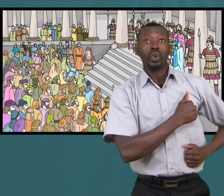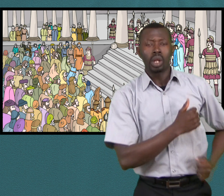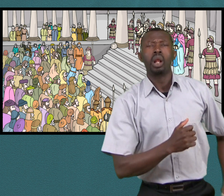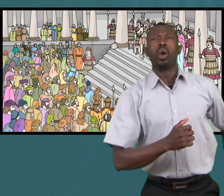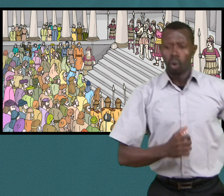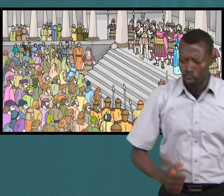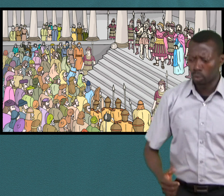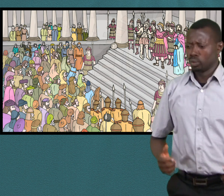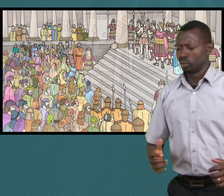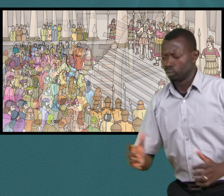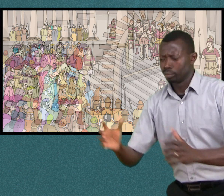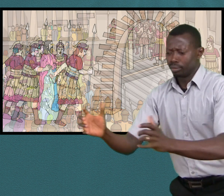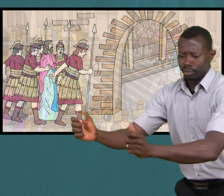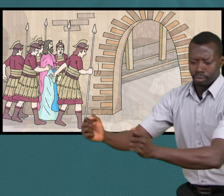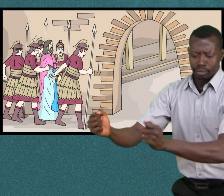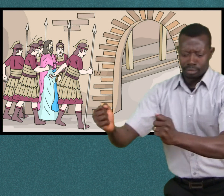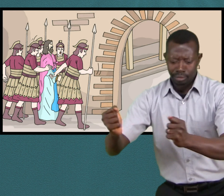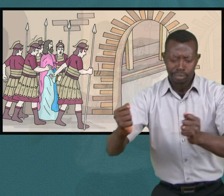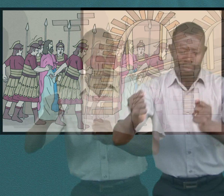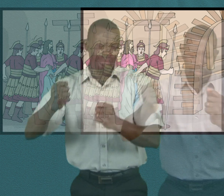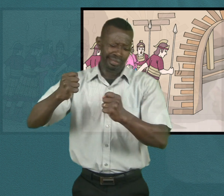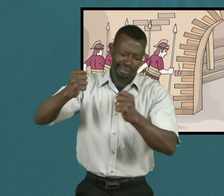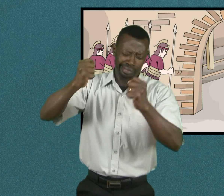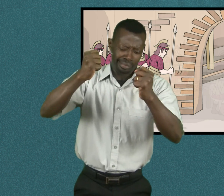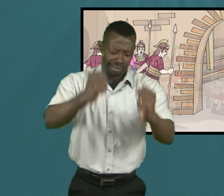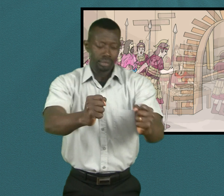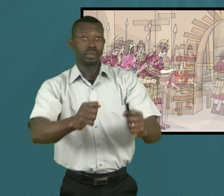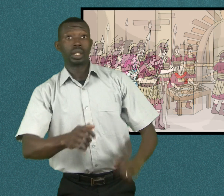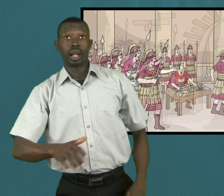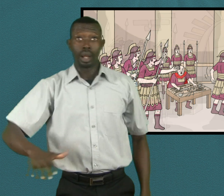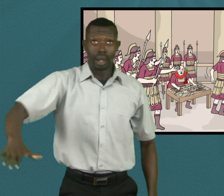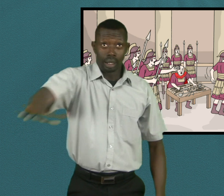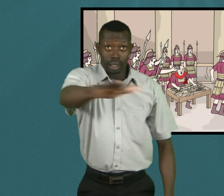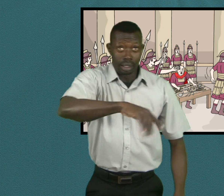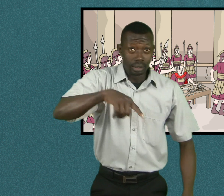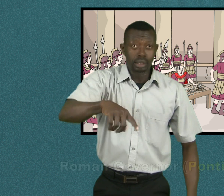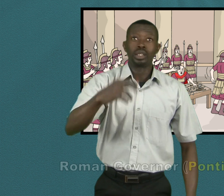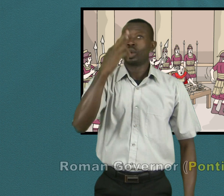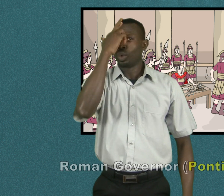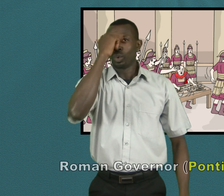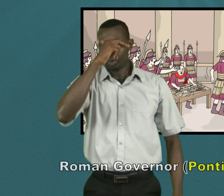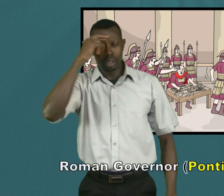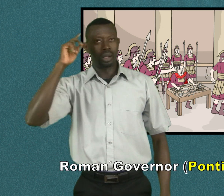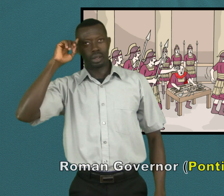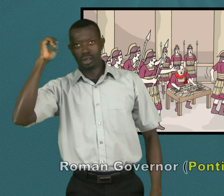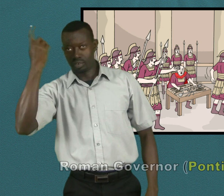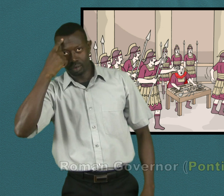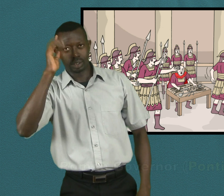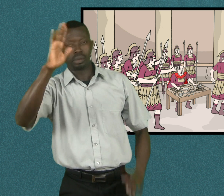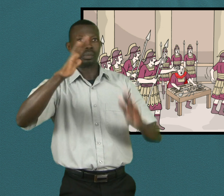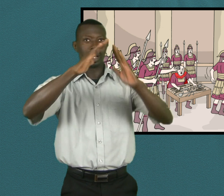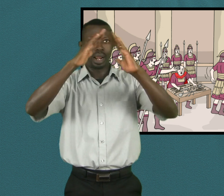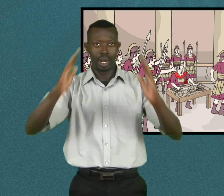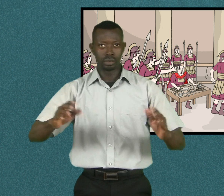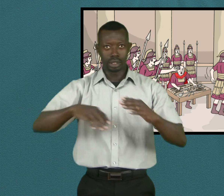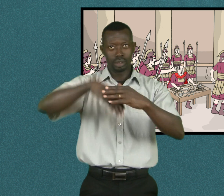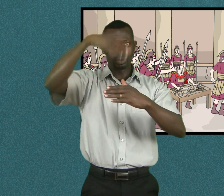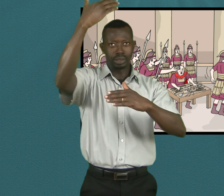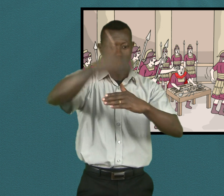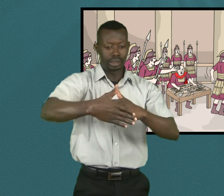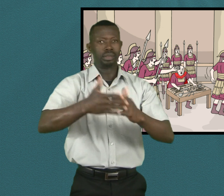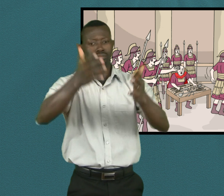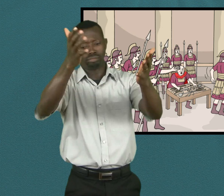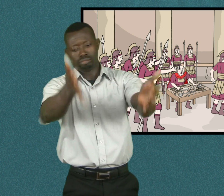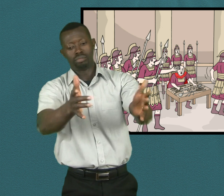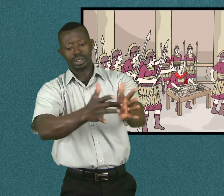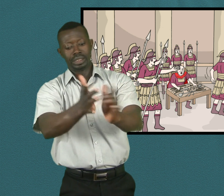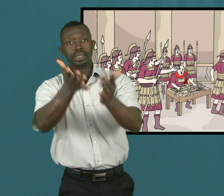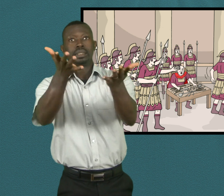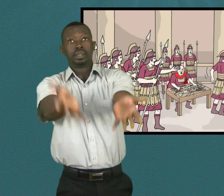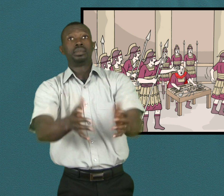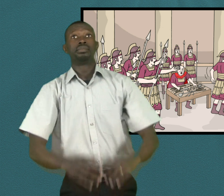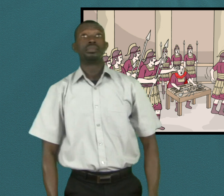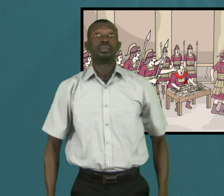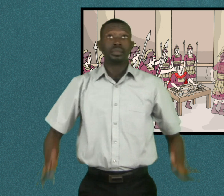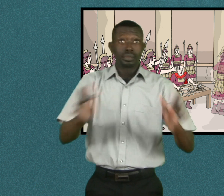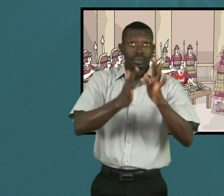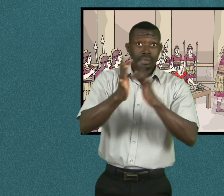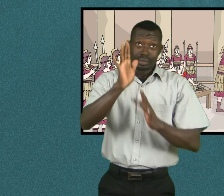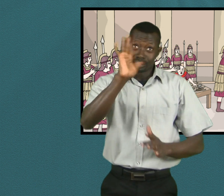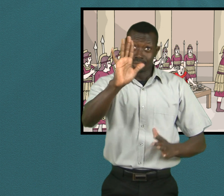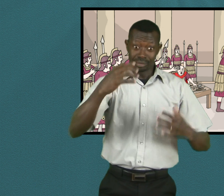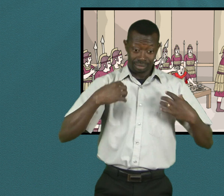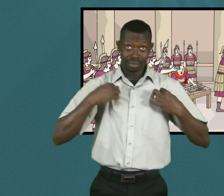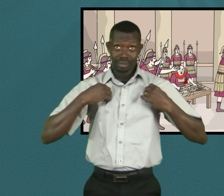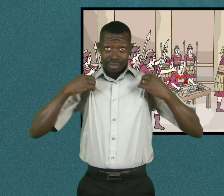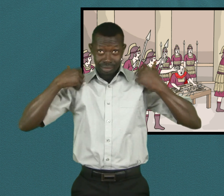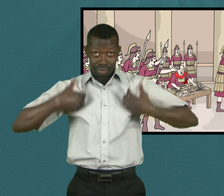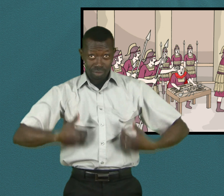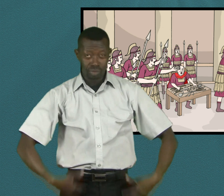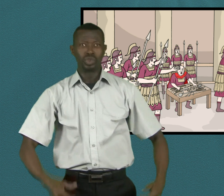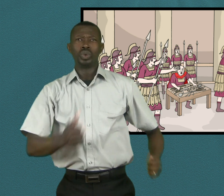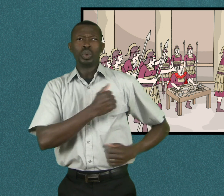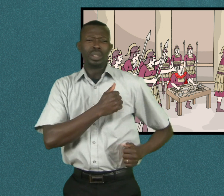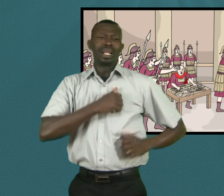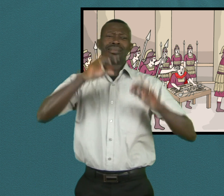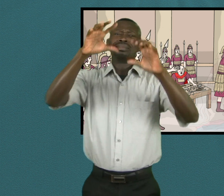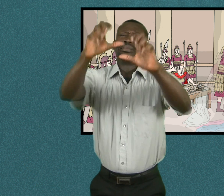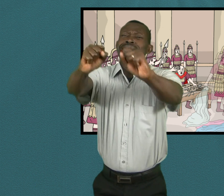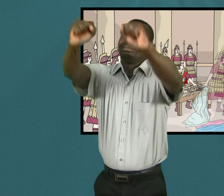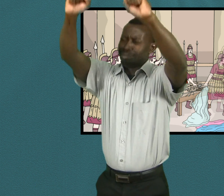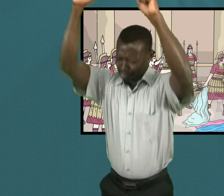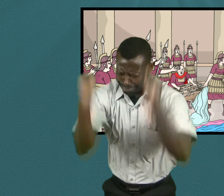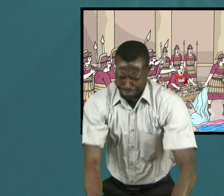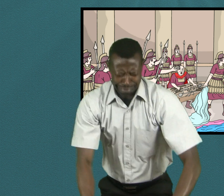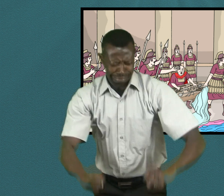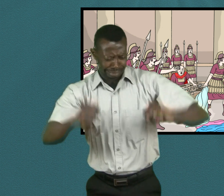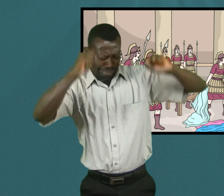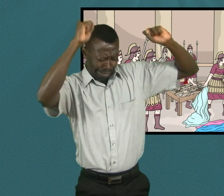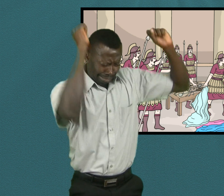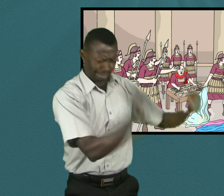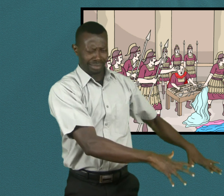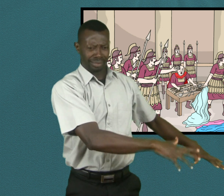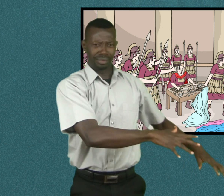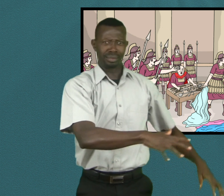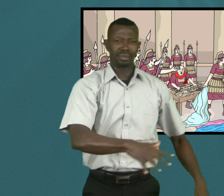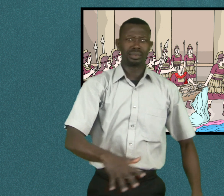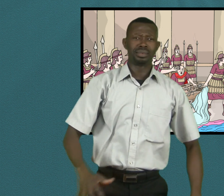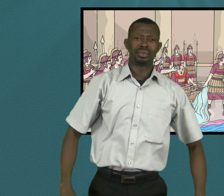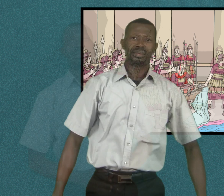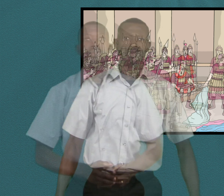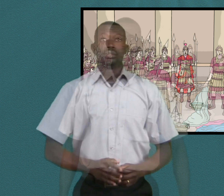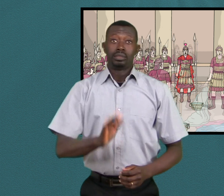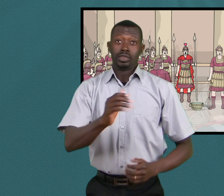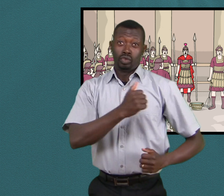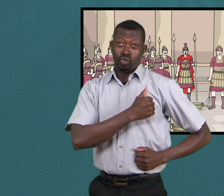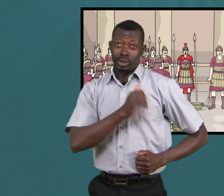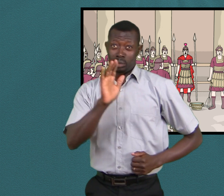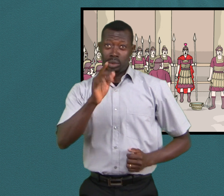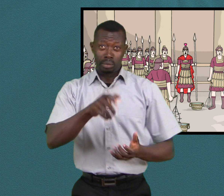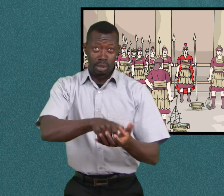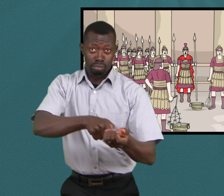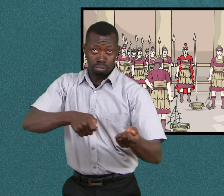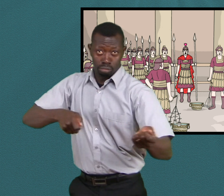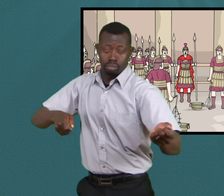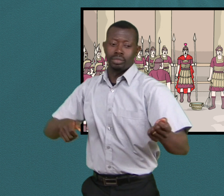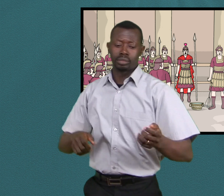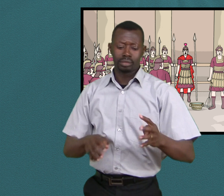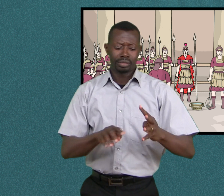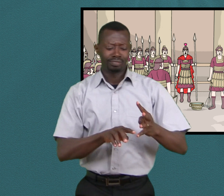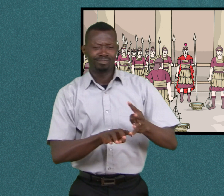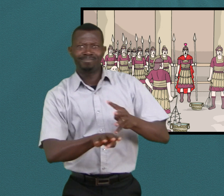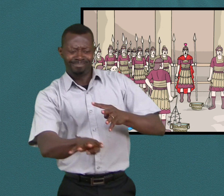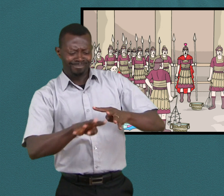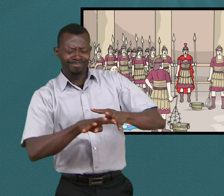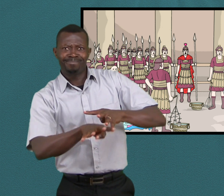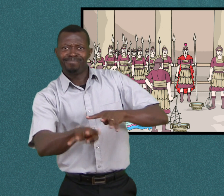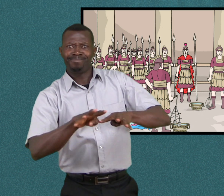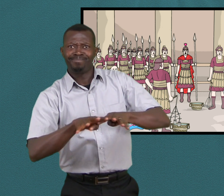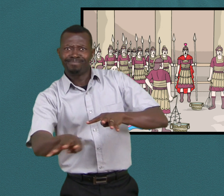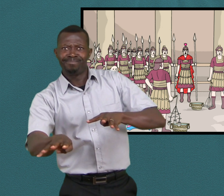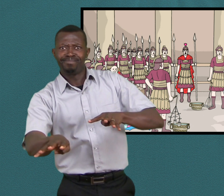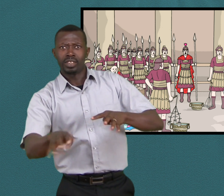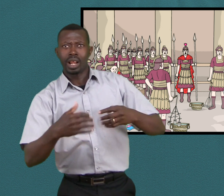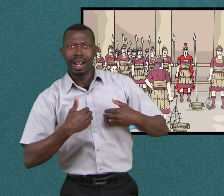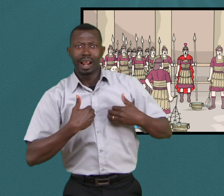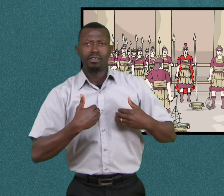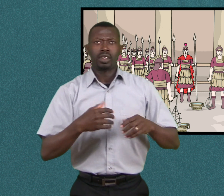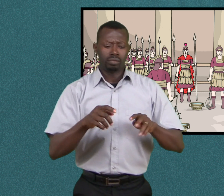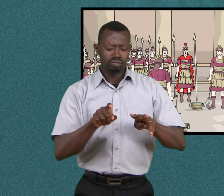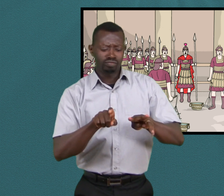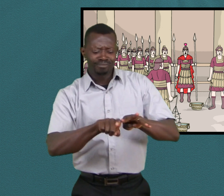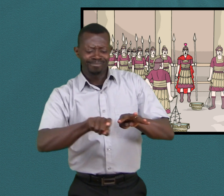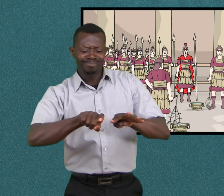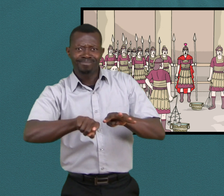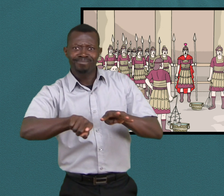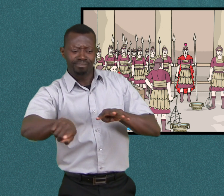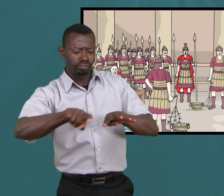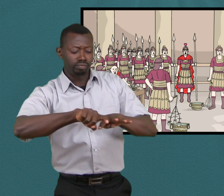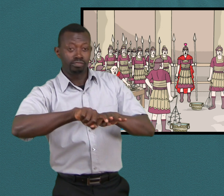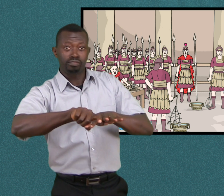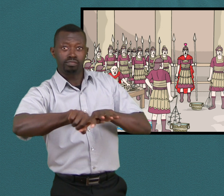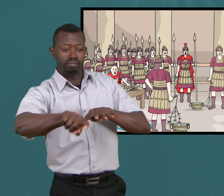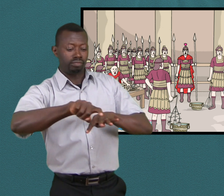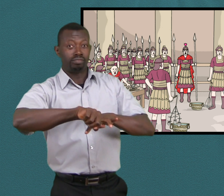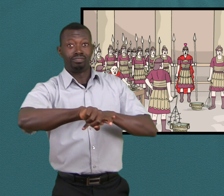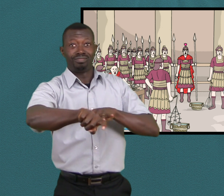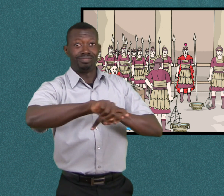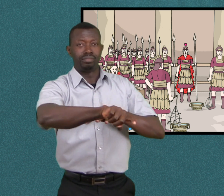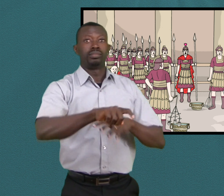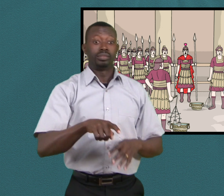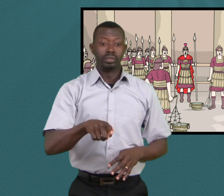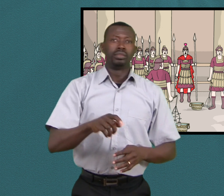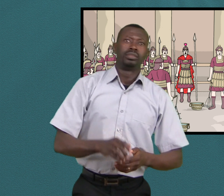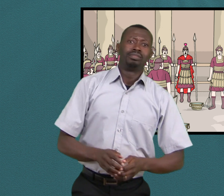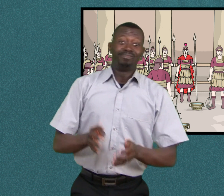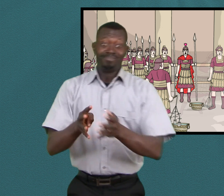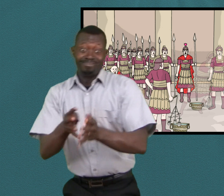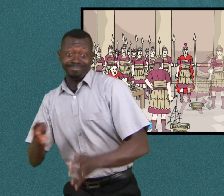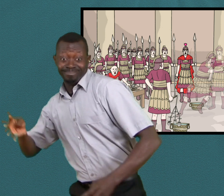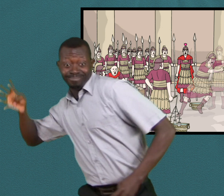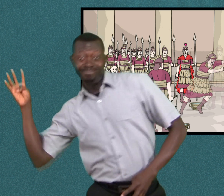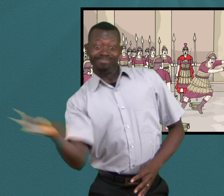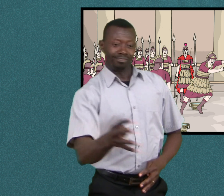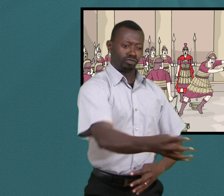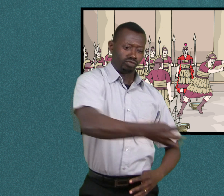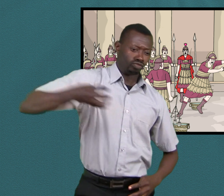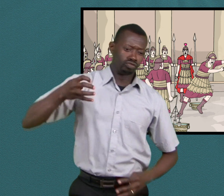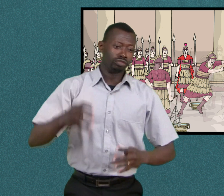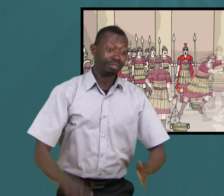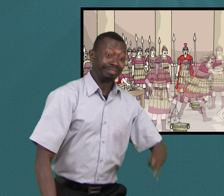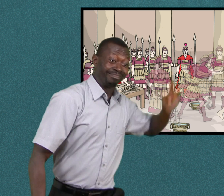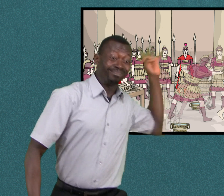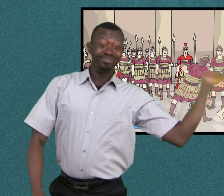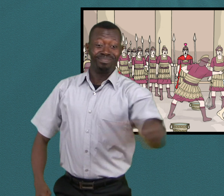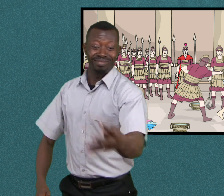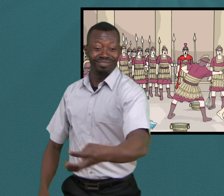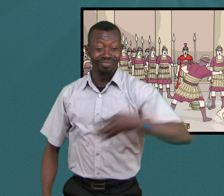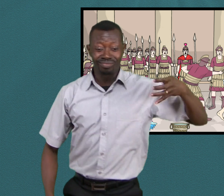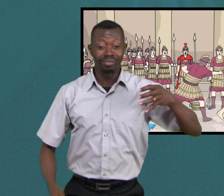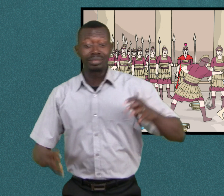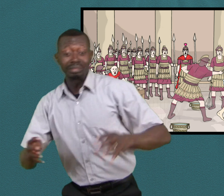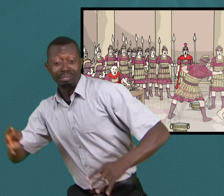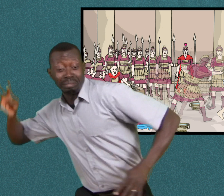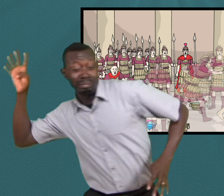All the people answered, “His blood be on us and on our children!” So Pilate released Barabbas to them.